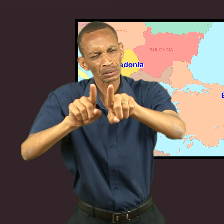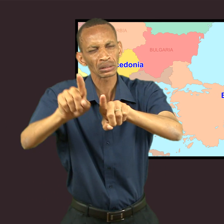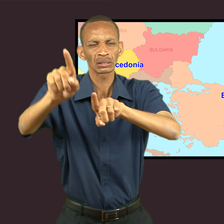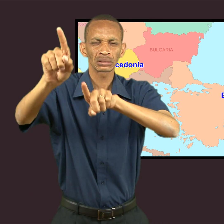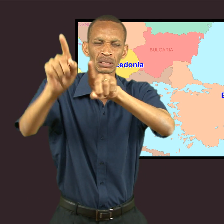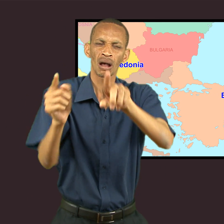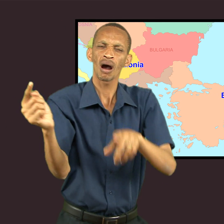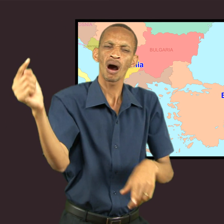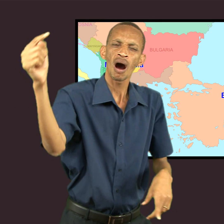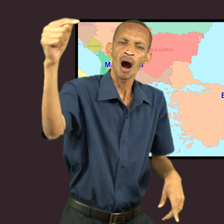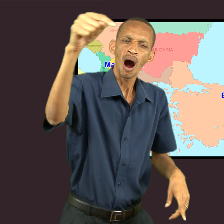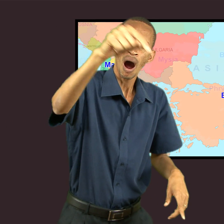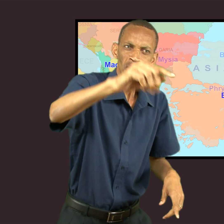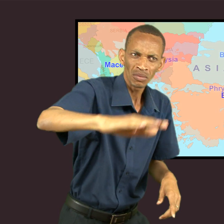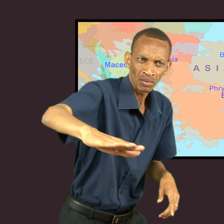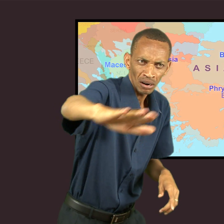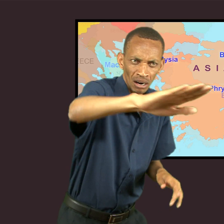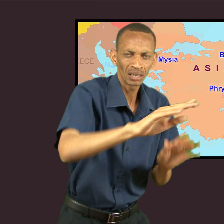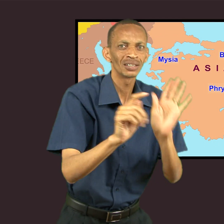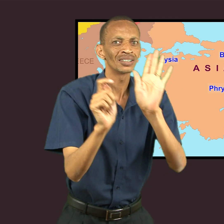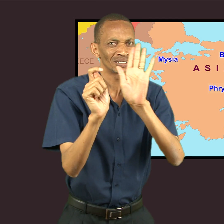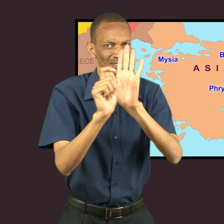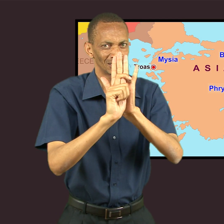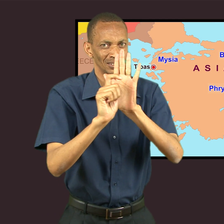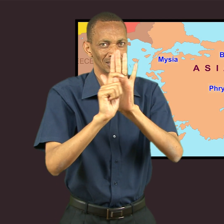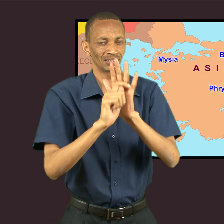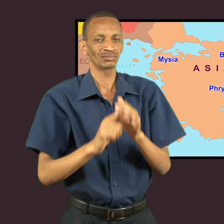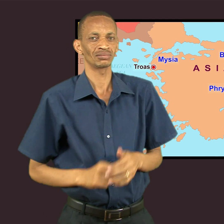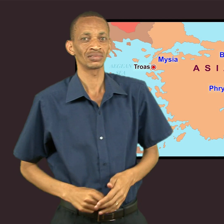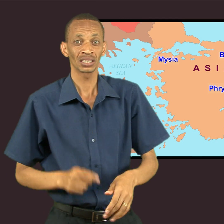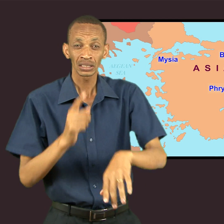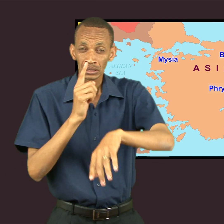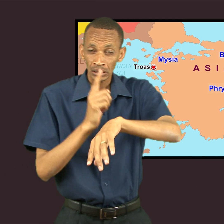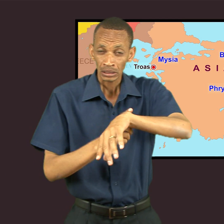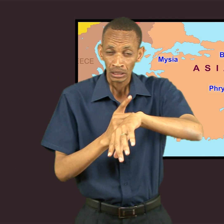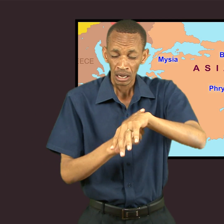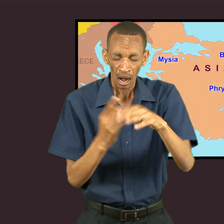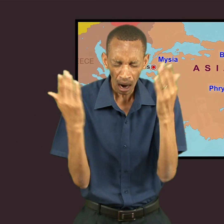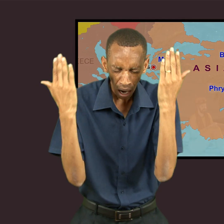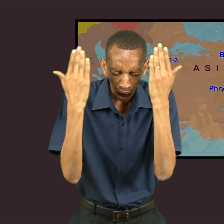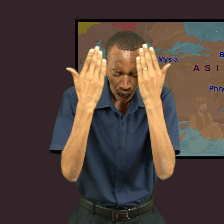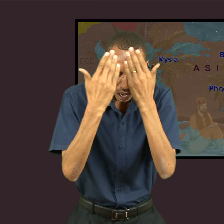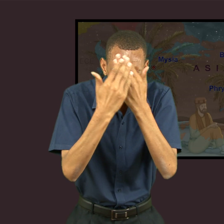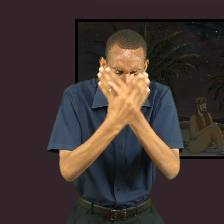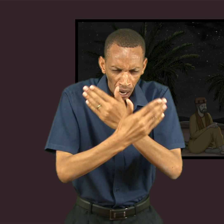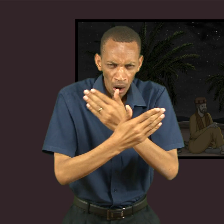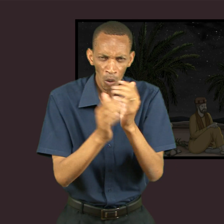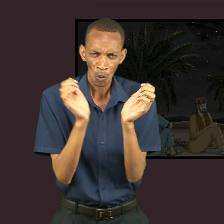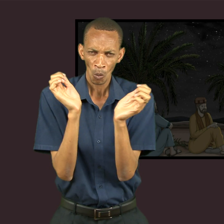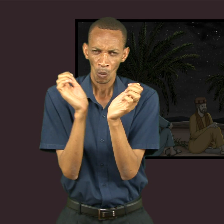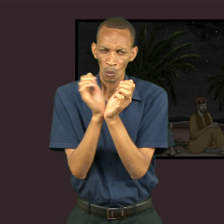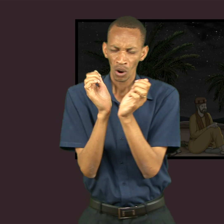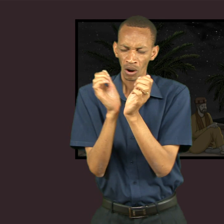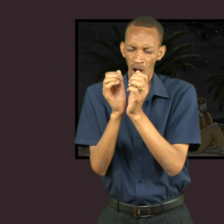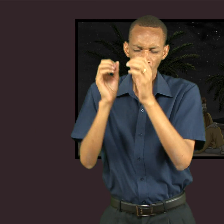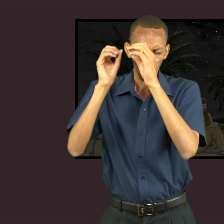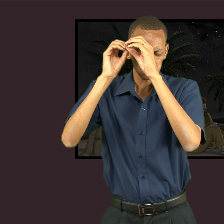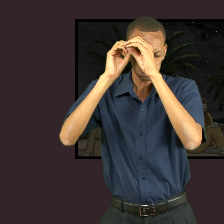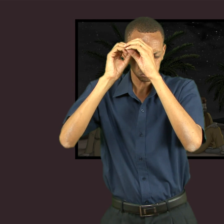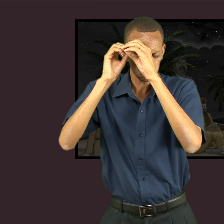So they passed by Mysia and went down to Troas.